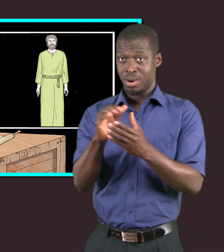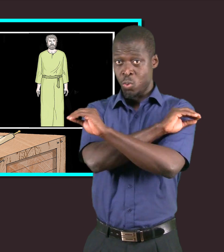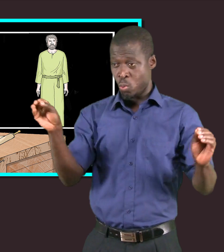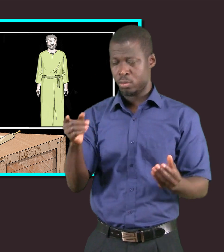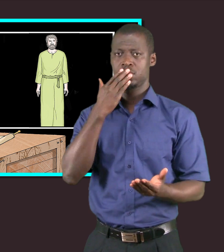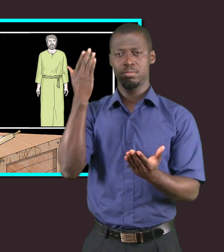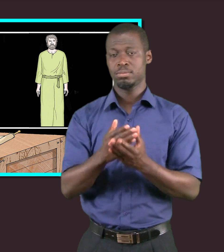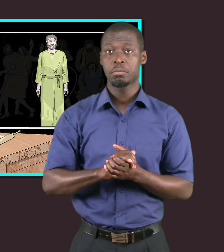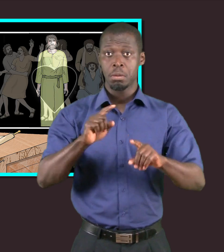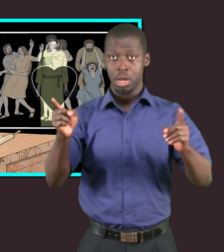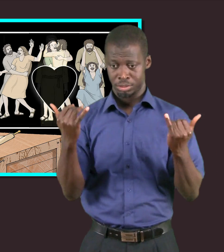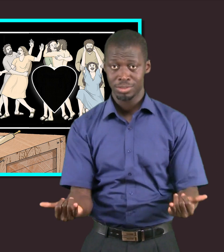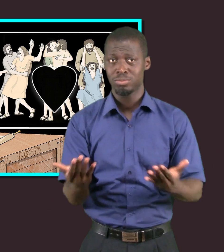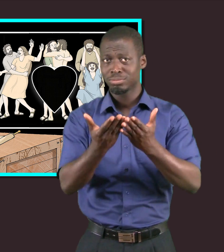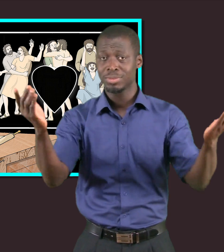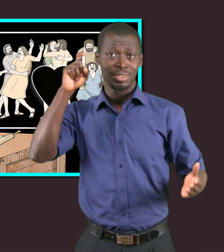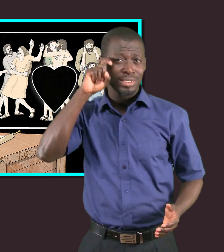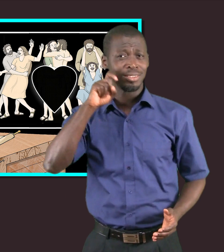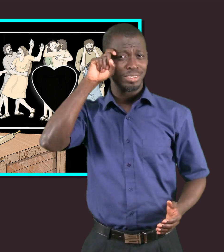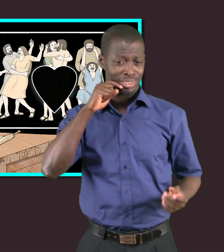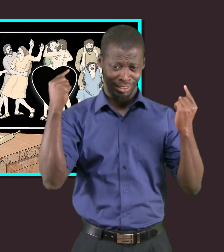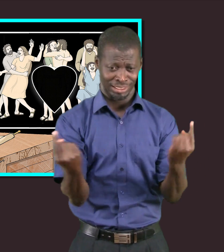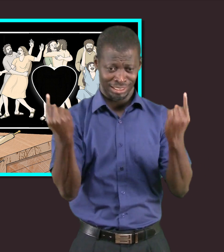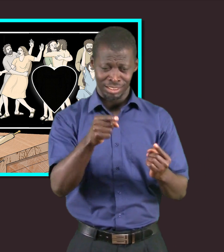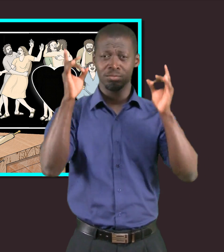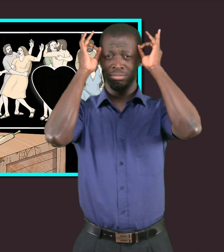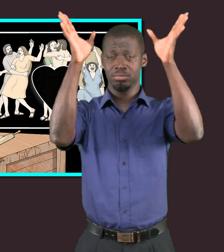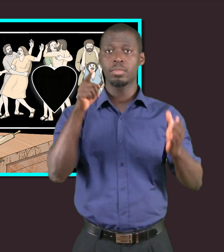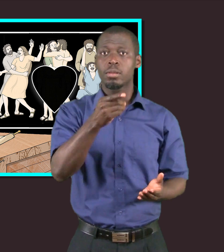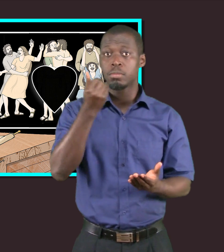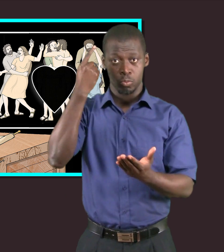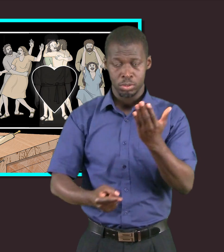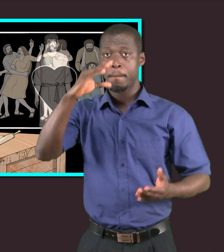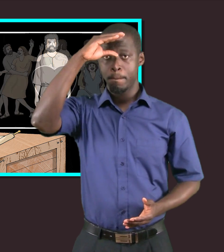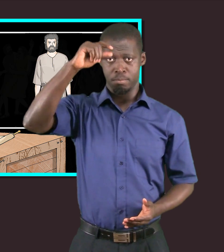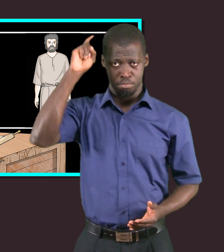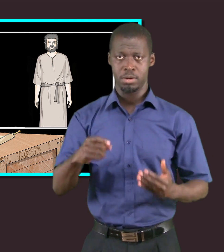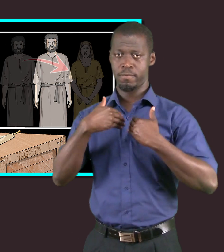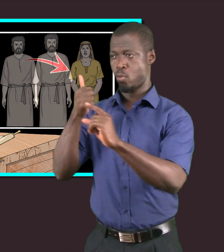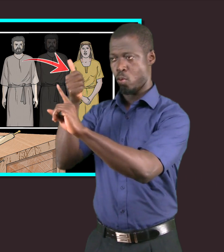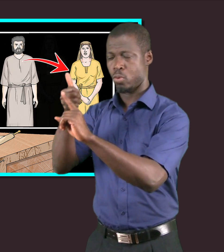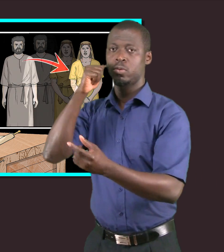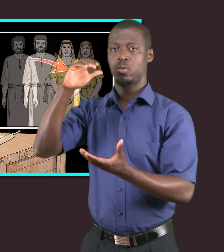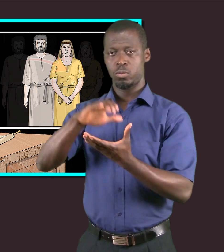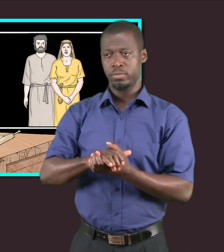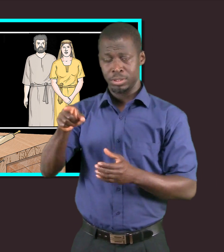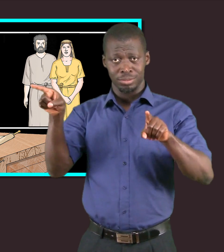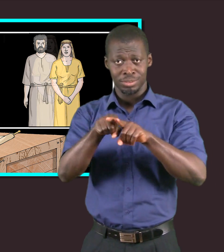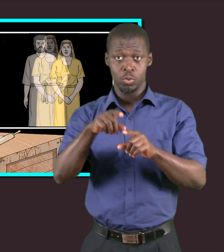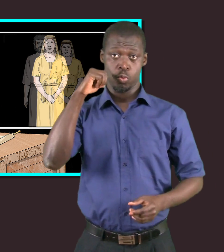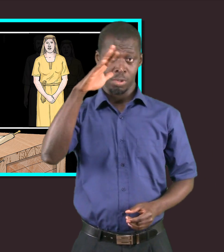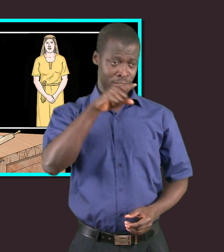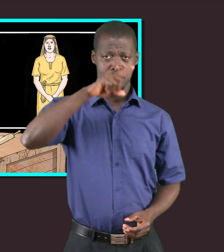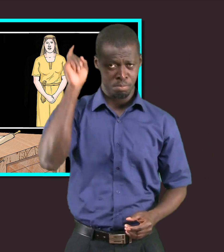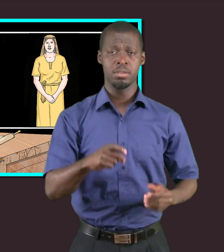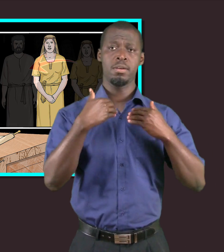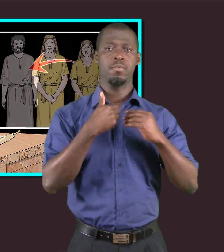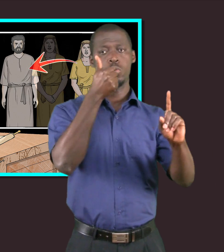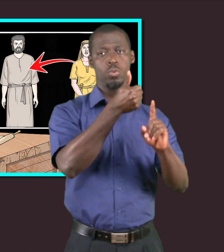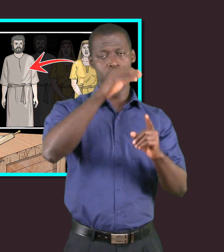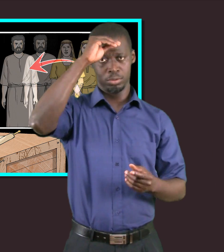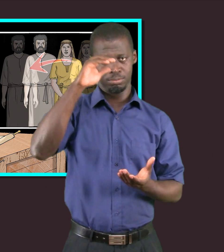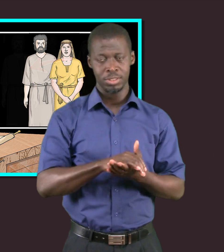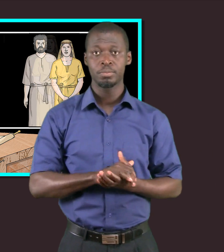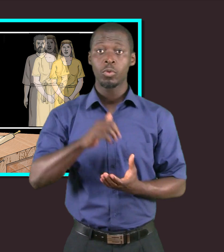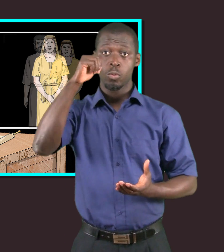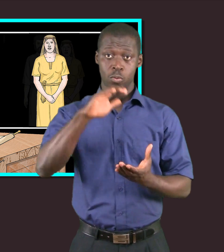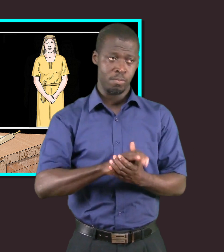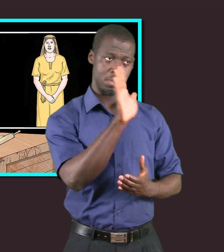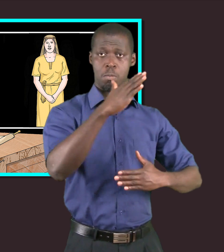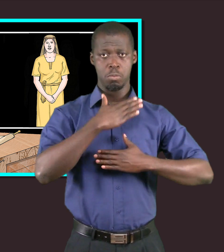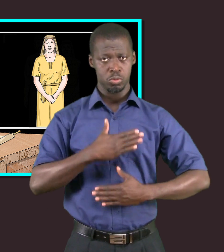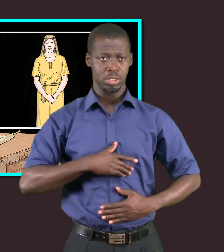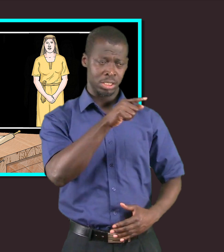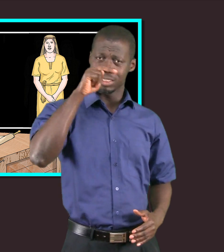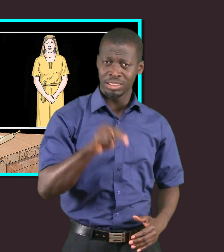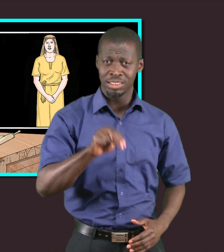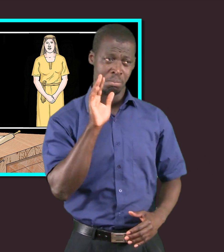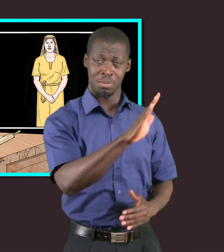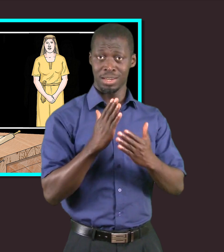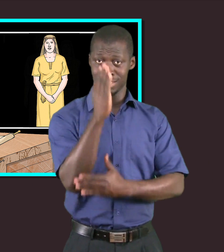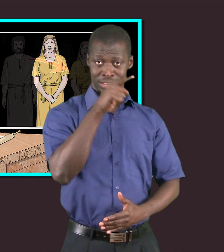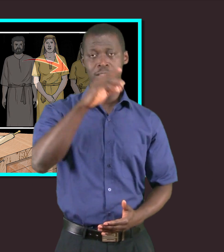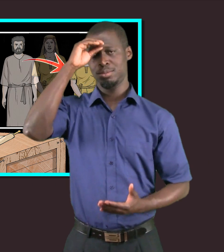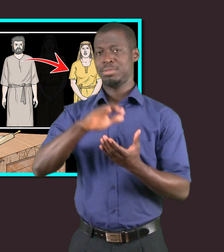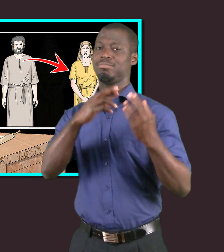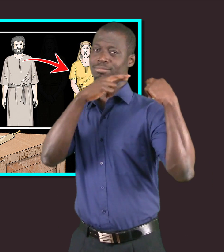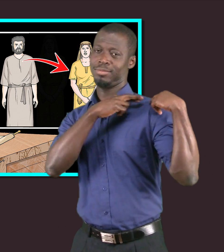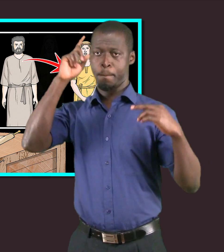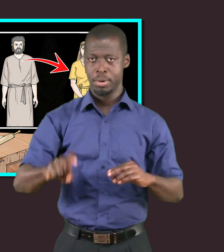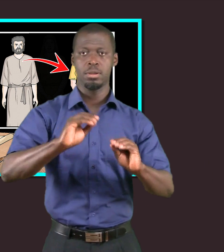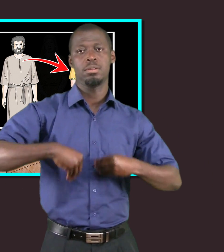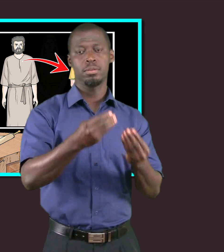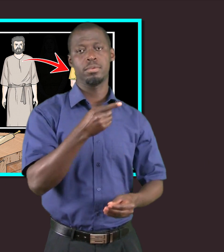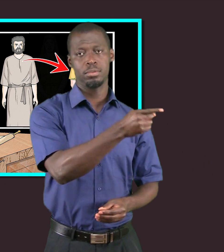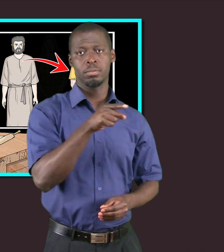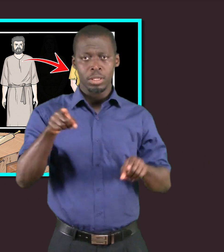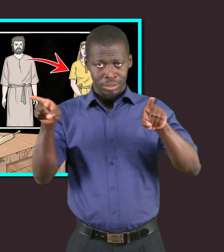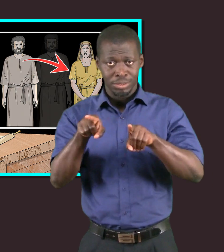But because there is so much sexual immorality, each man should have his own wife, and each woman her own husband.